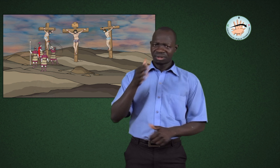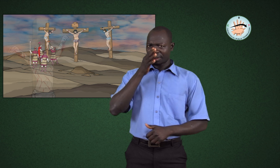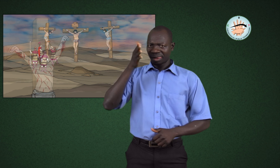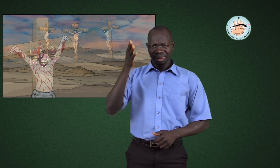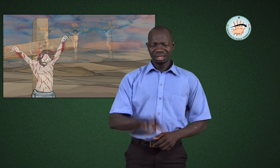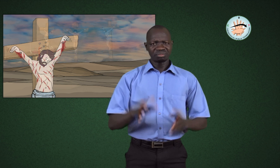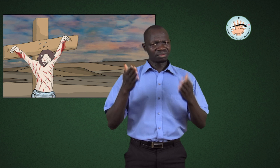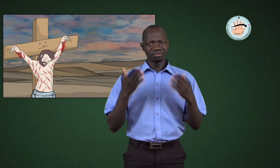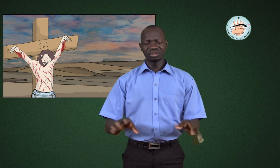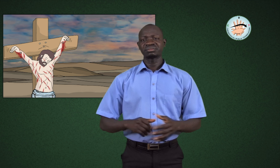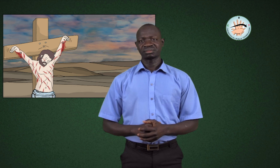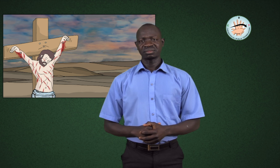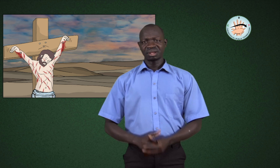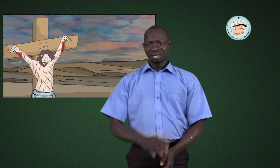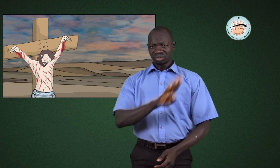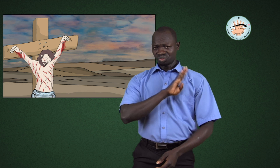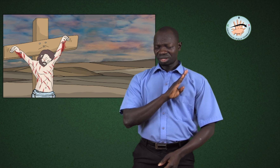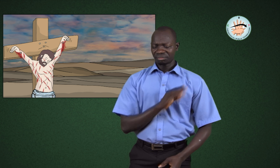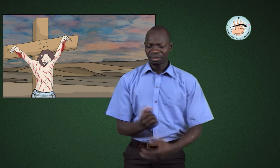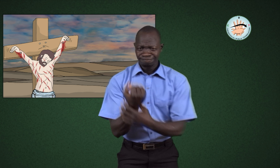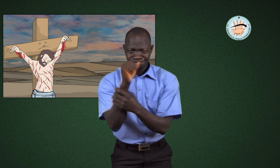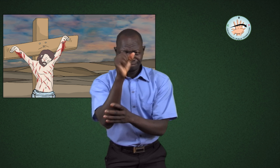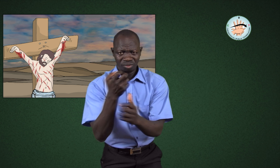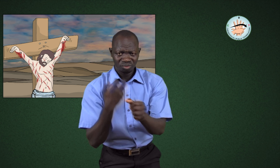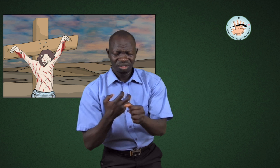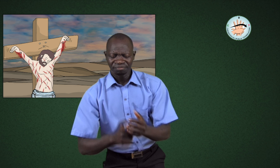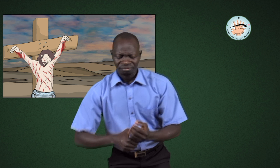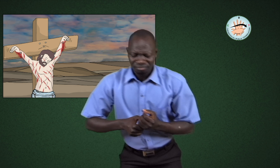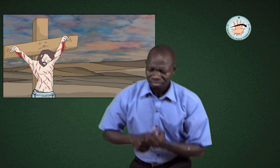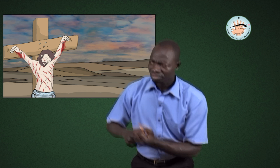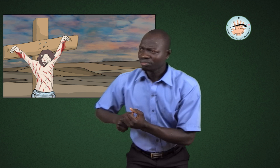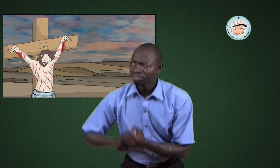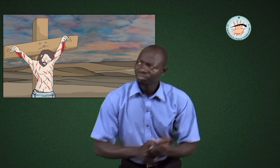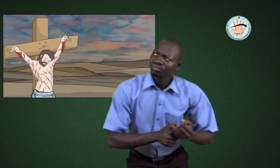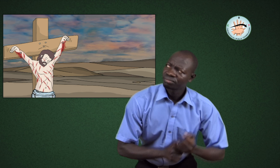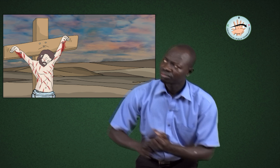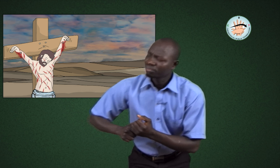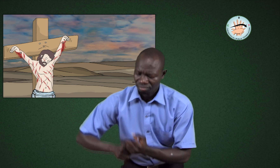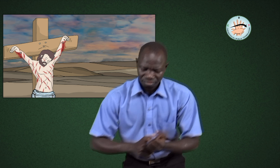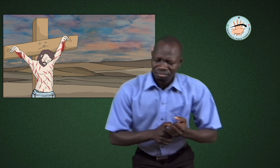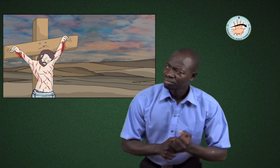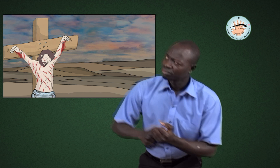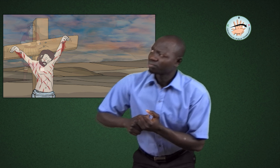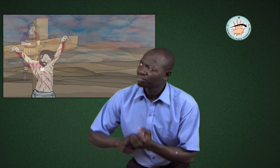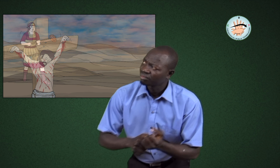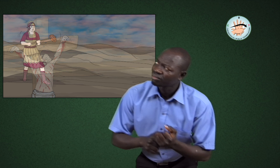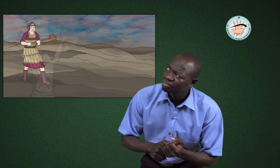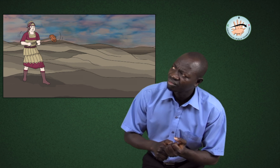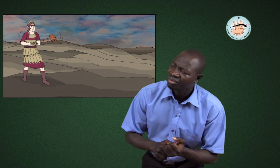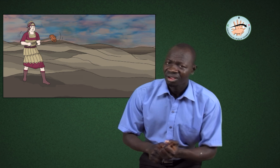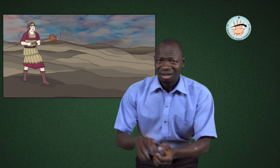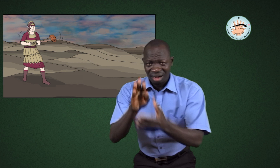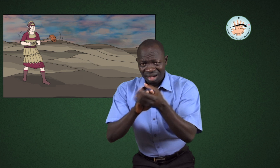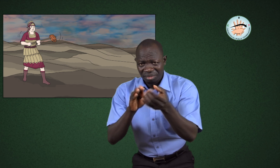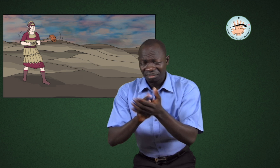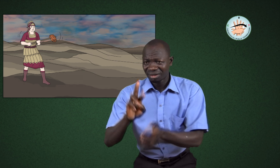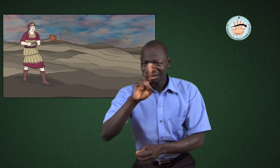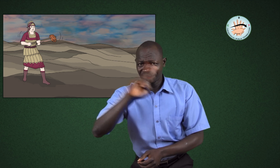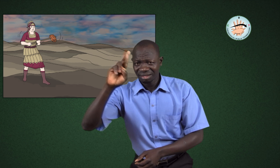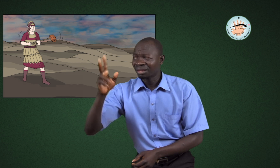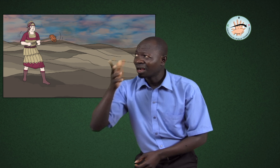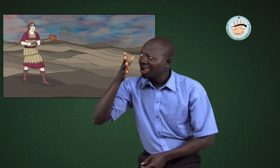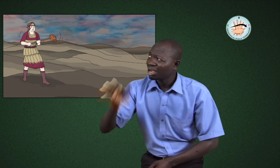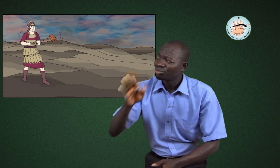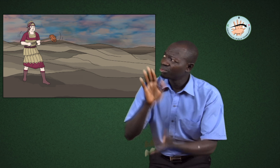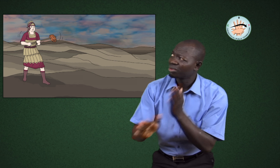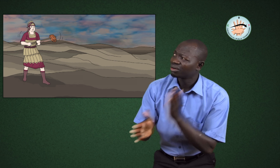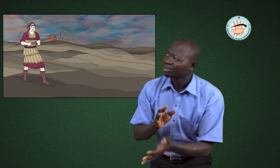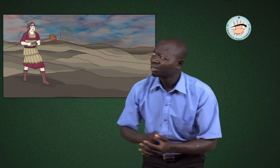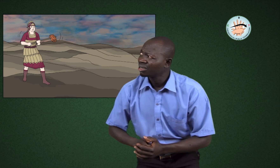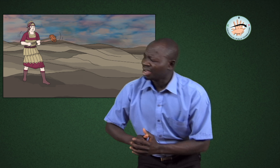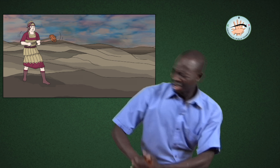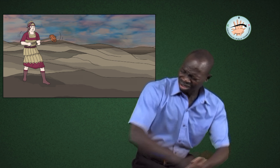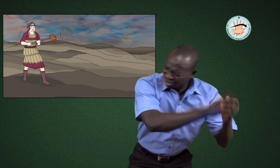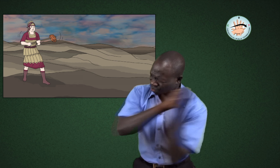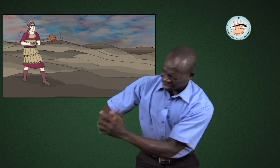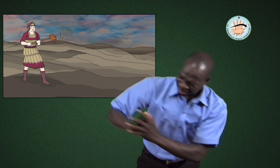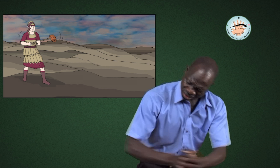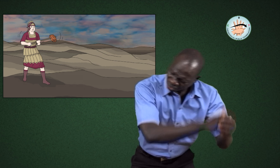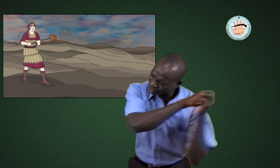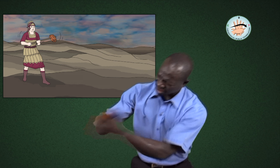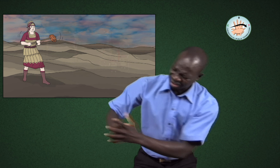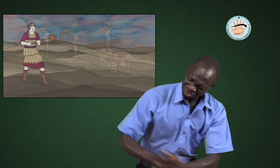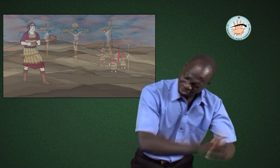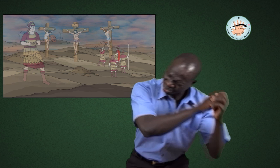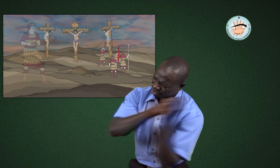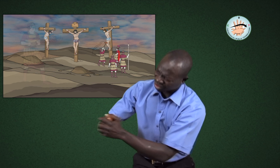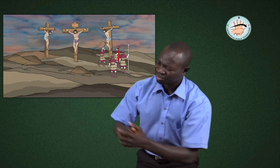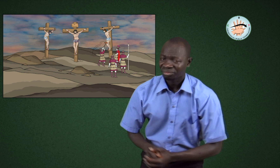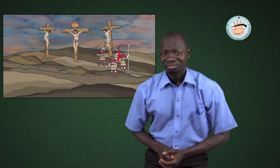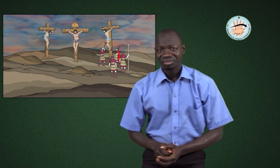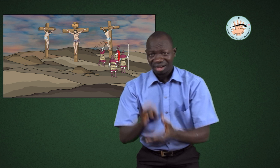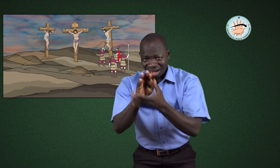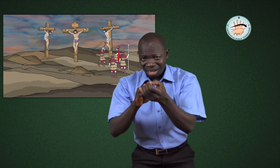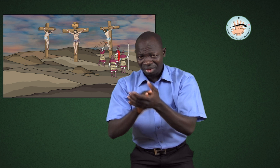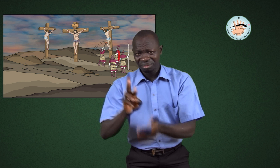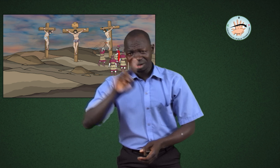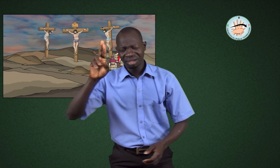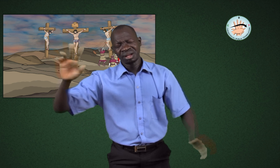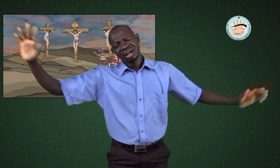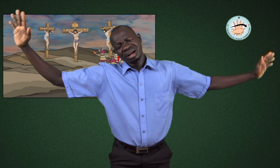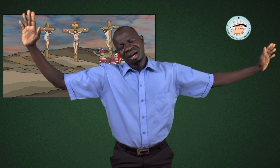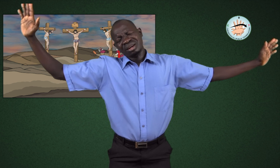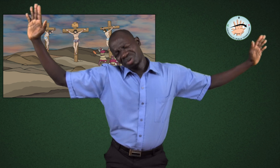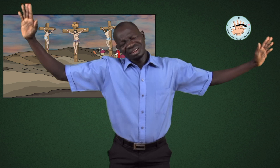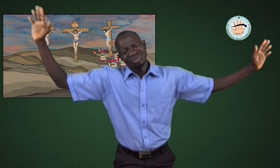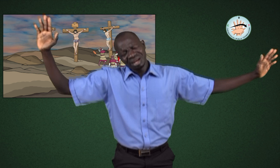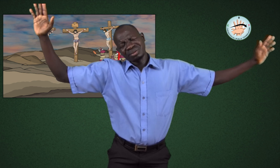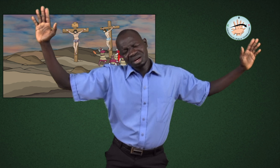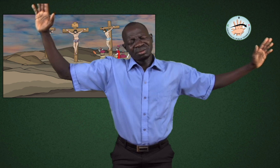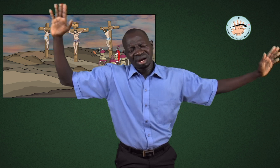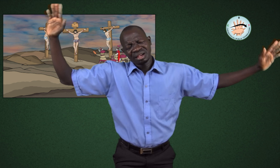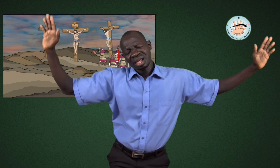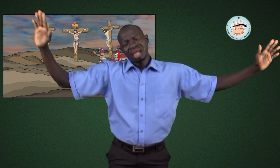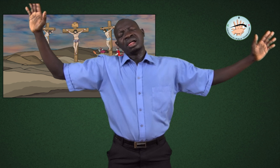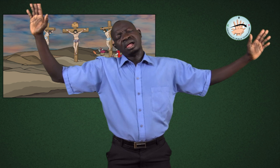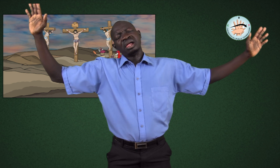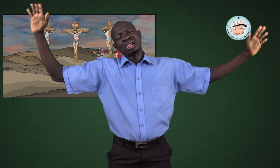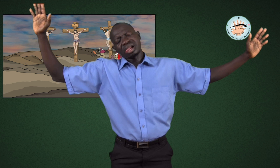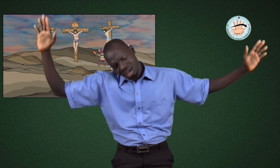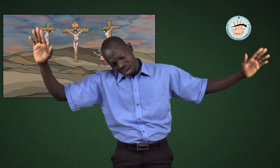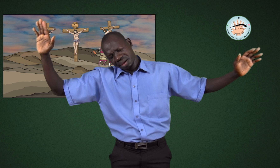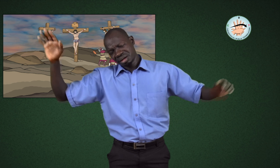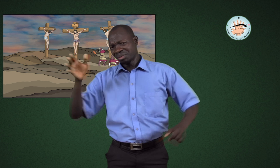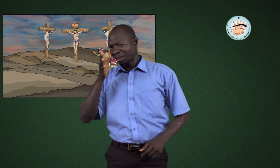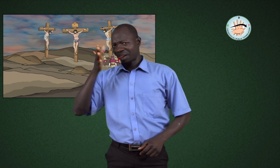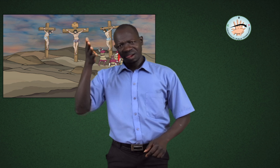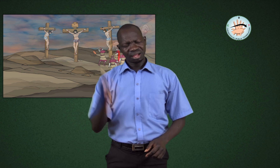But when they came to Jesus and saw that He was already dead, they did not break His legs.